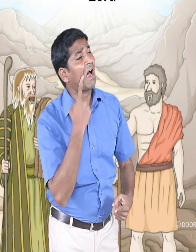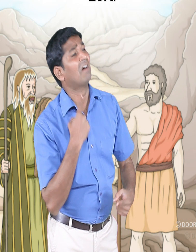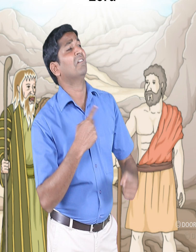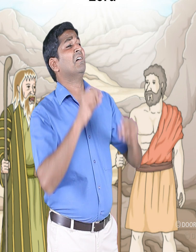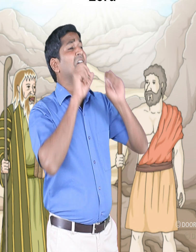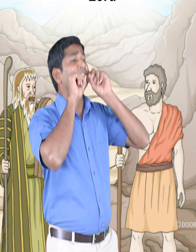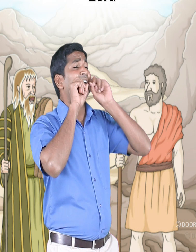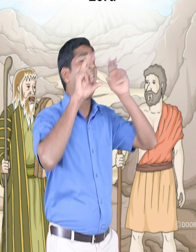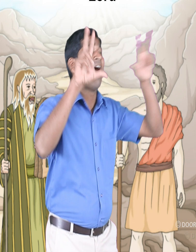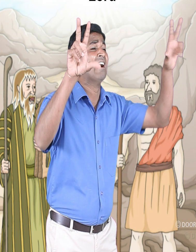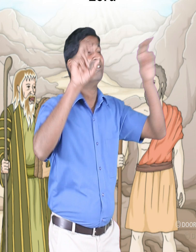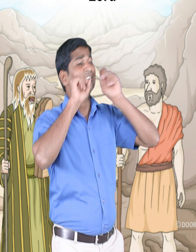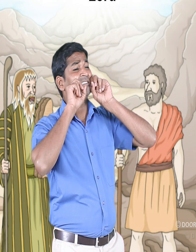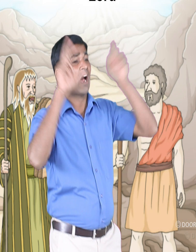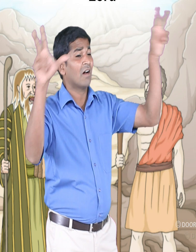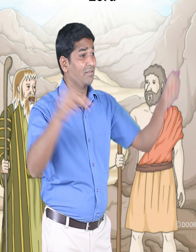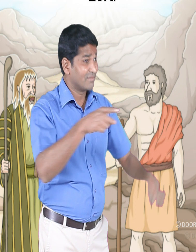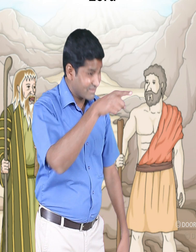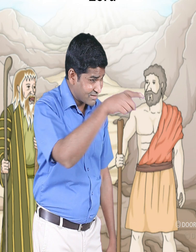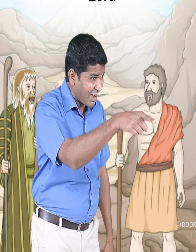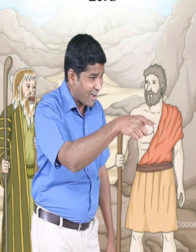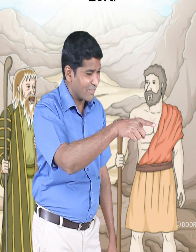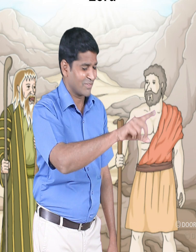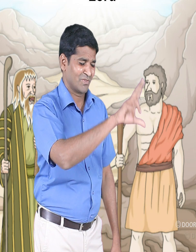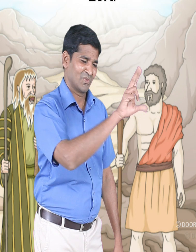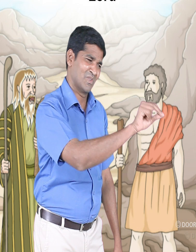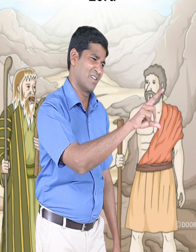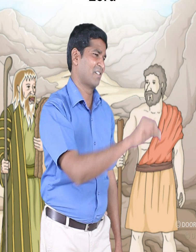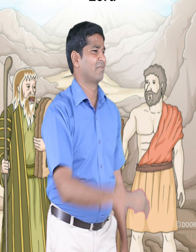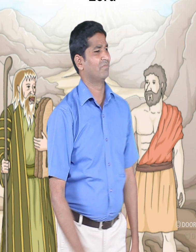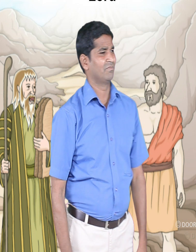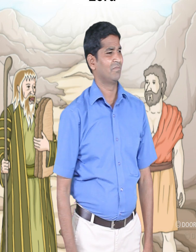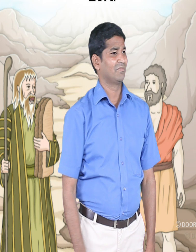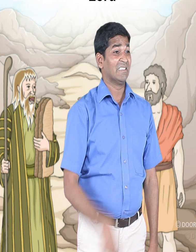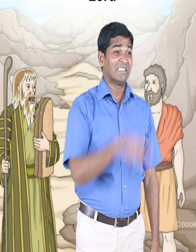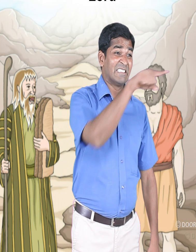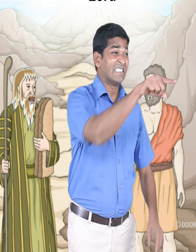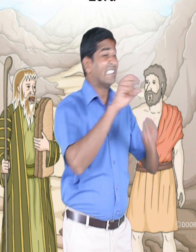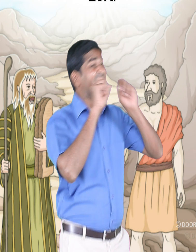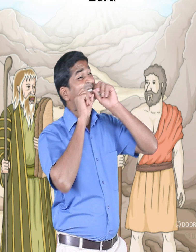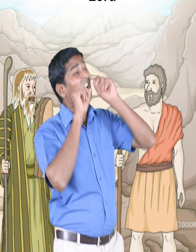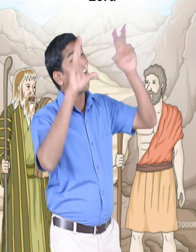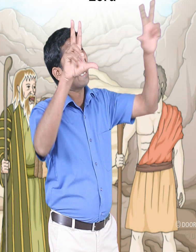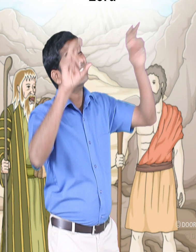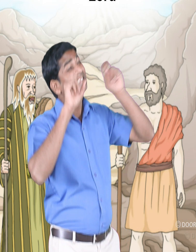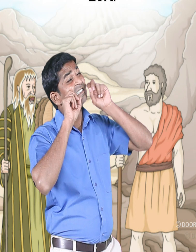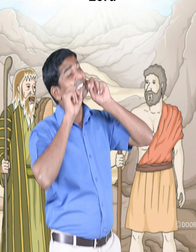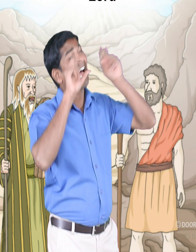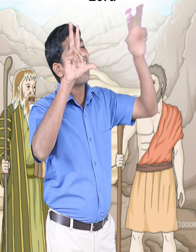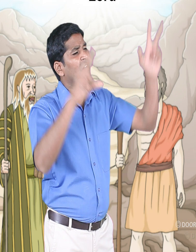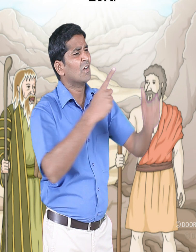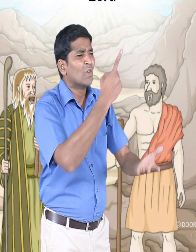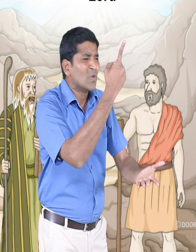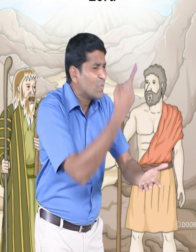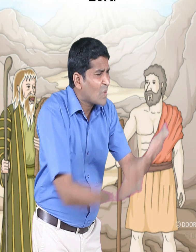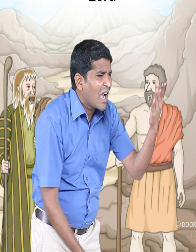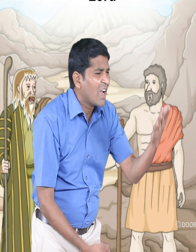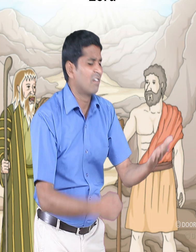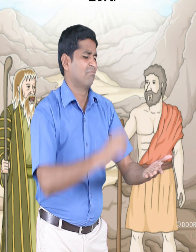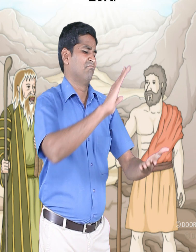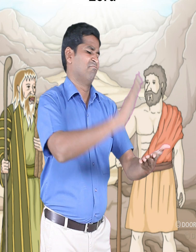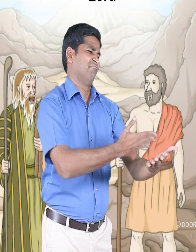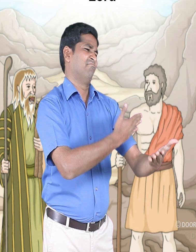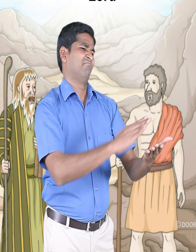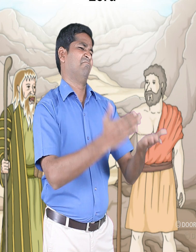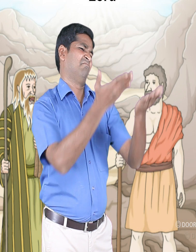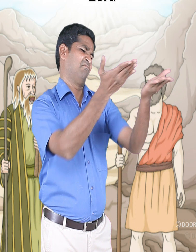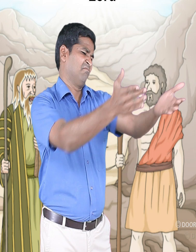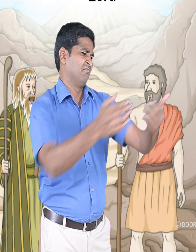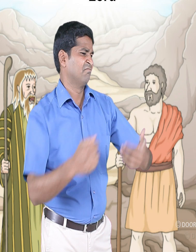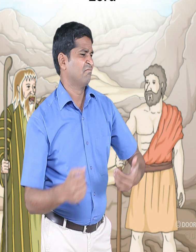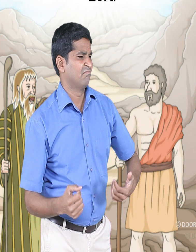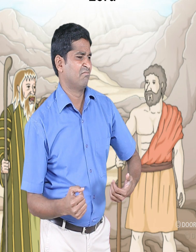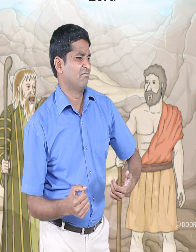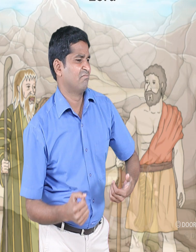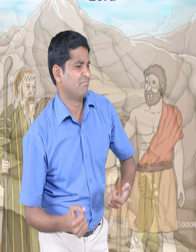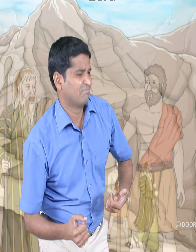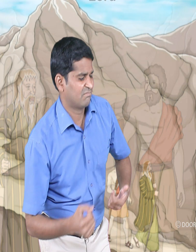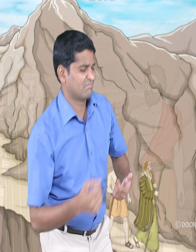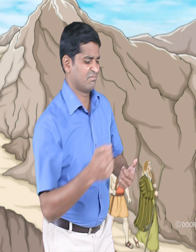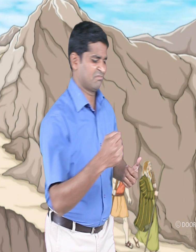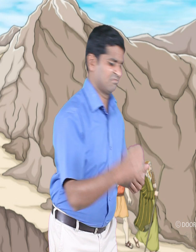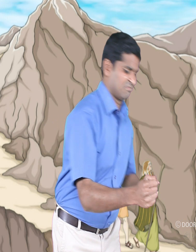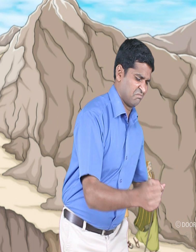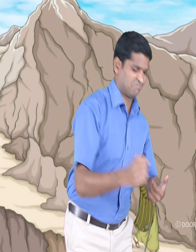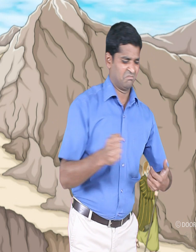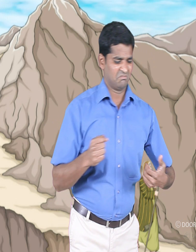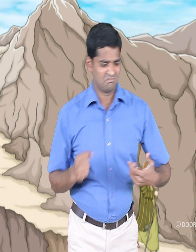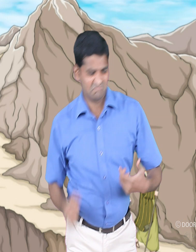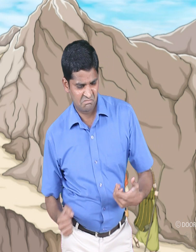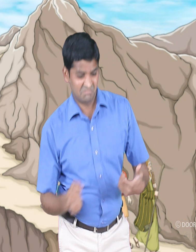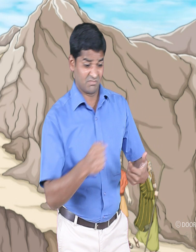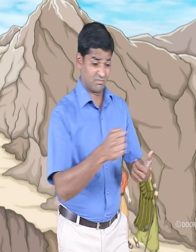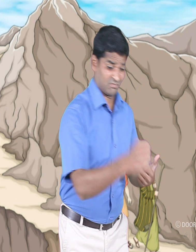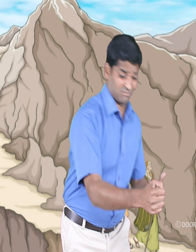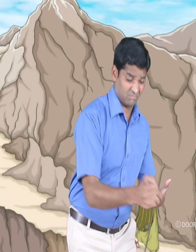I hear the sound of singing!”